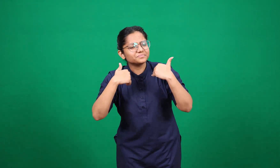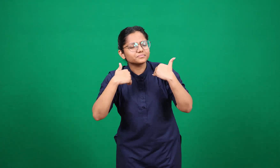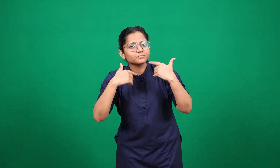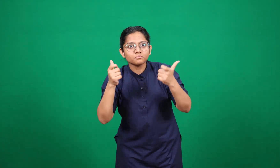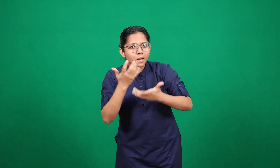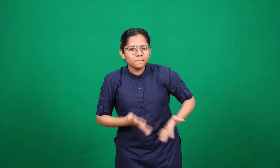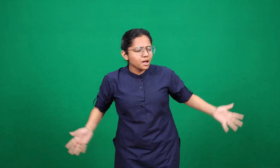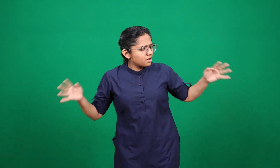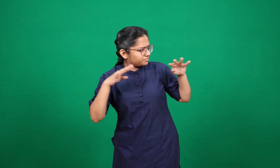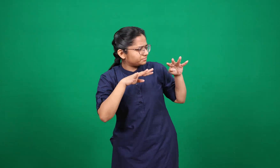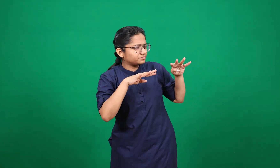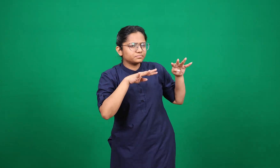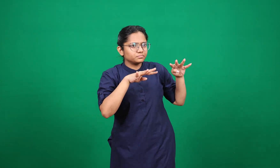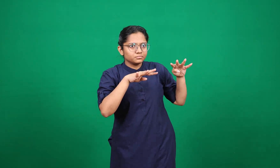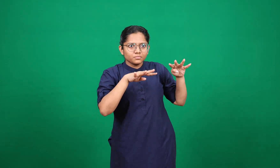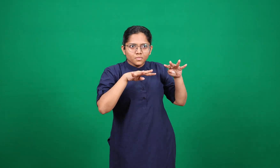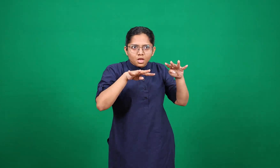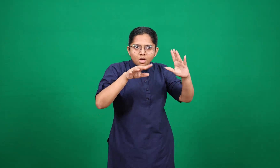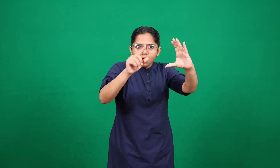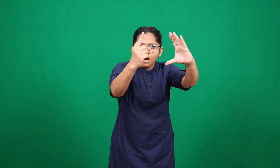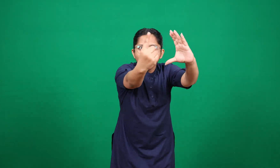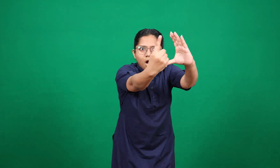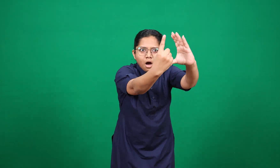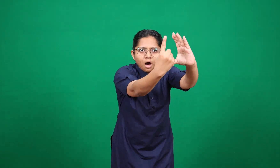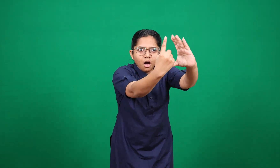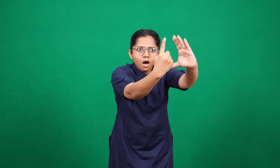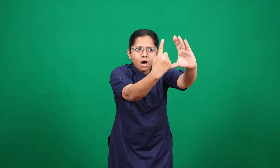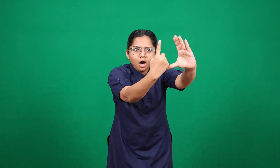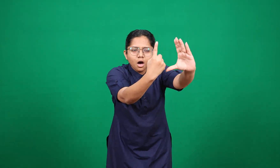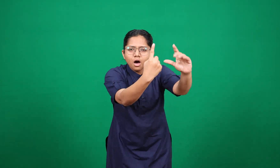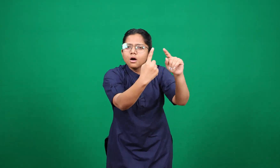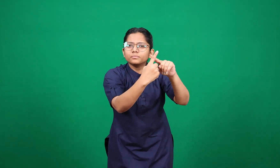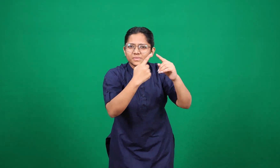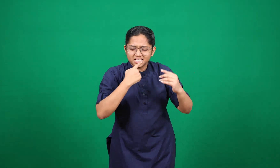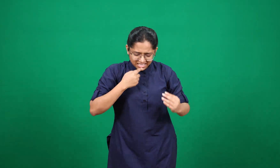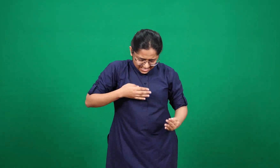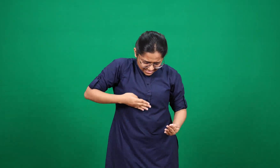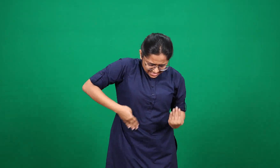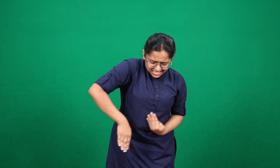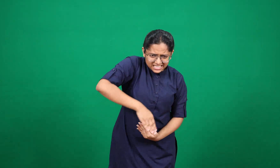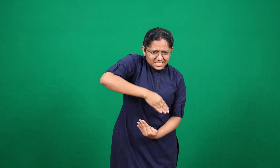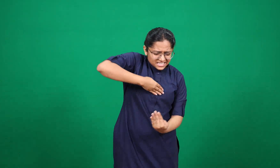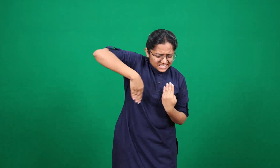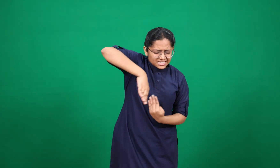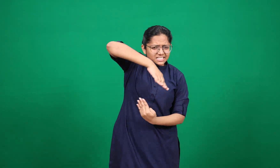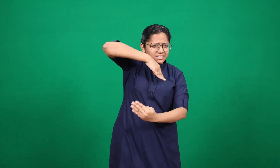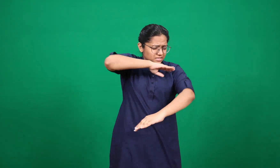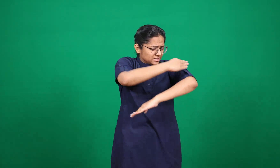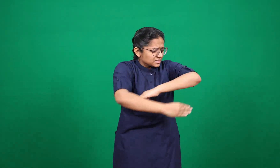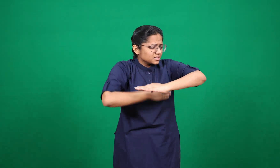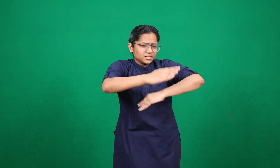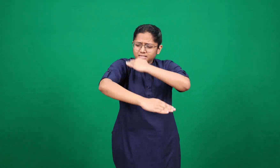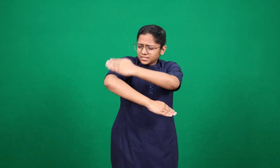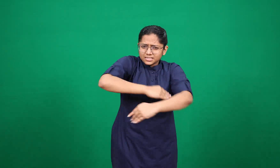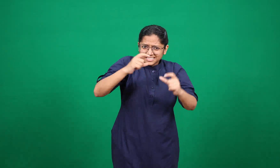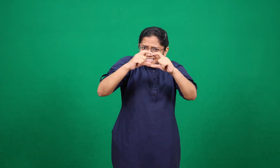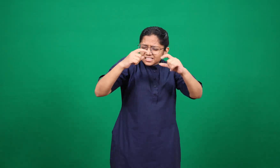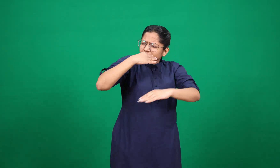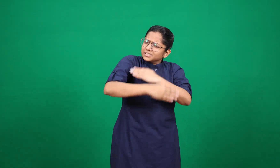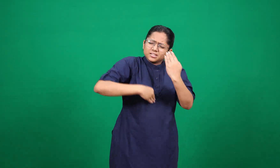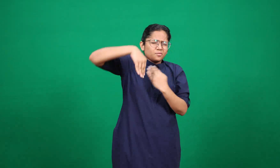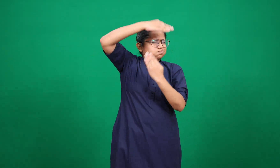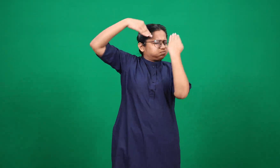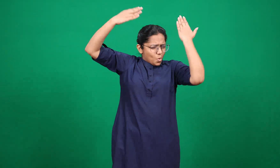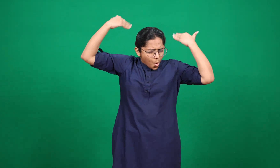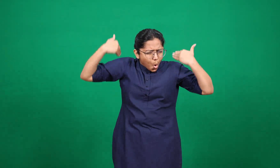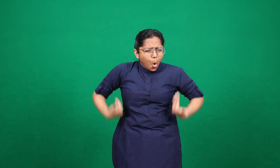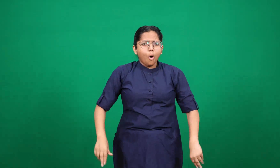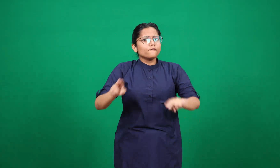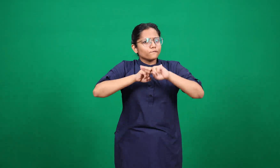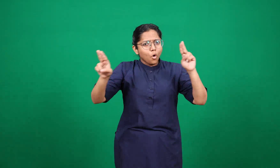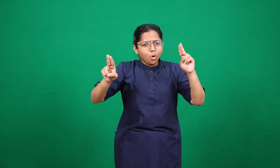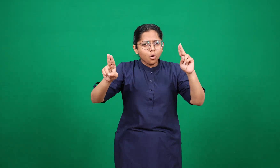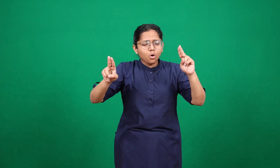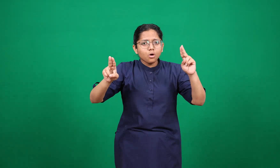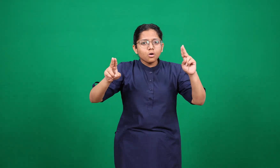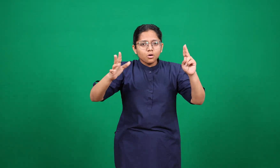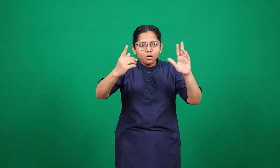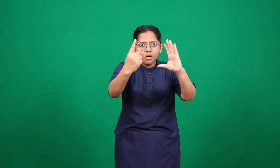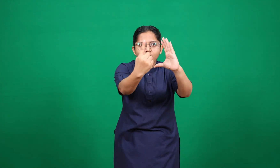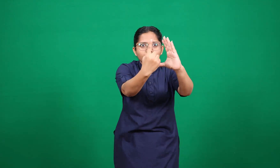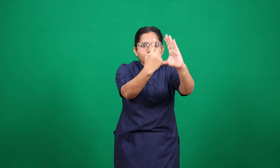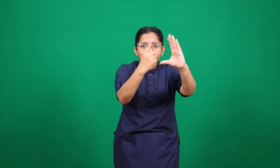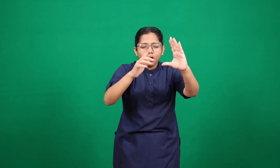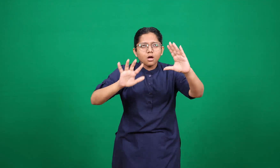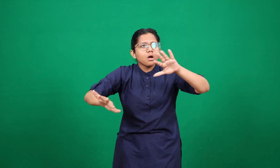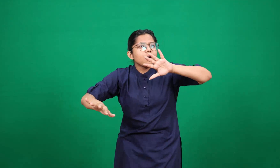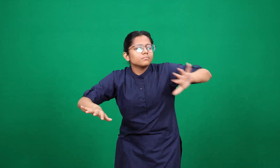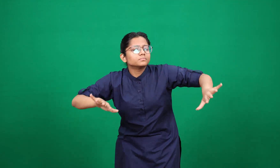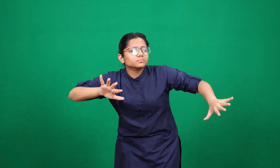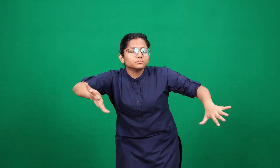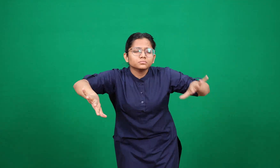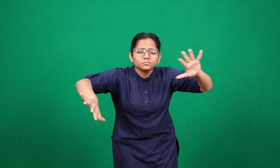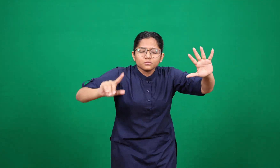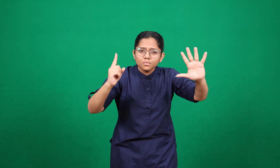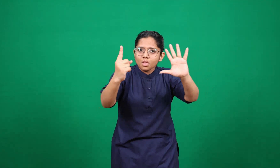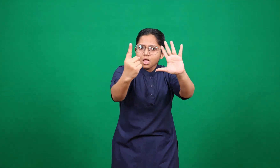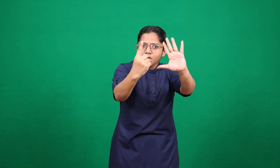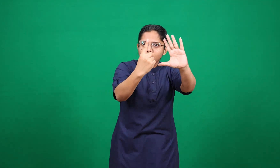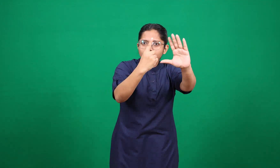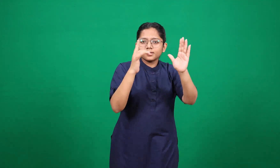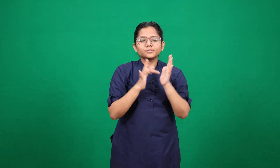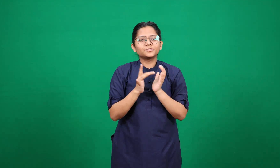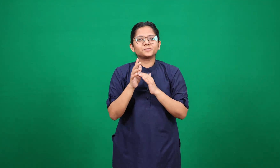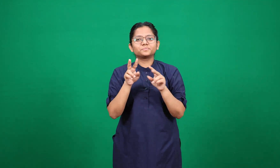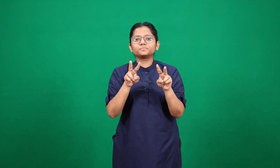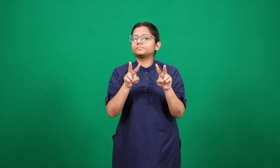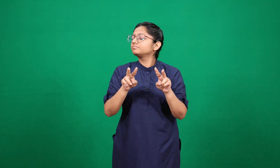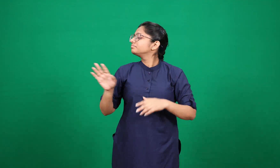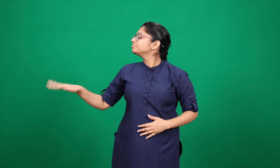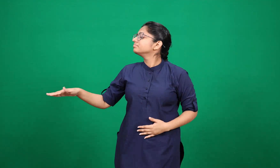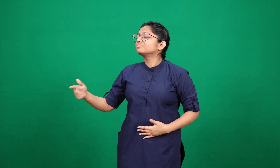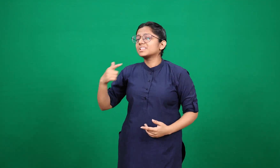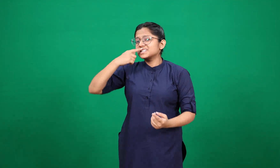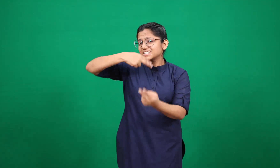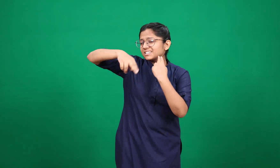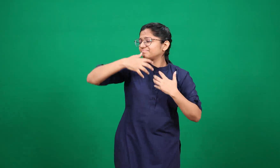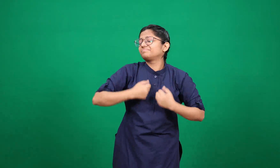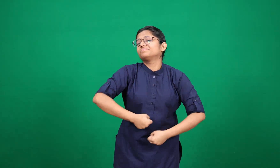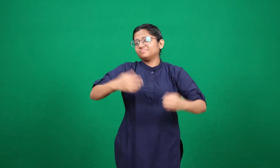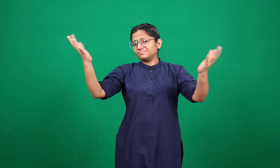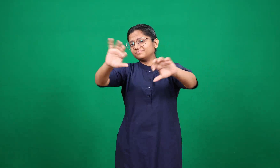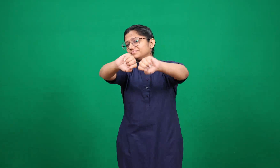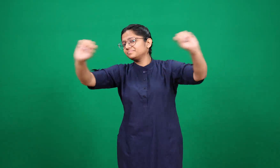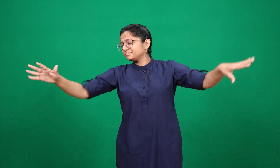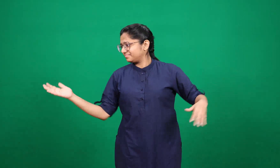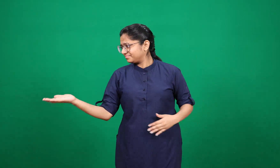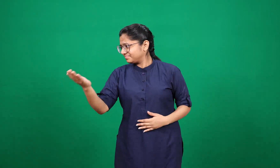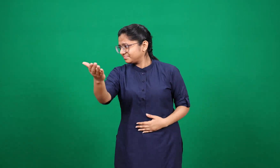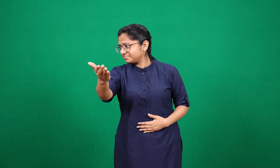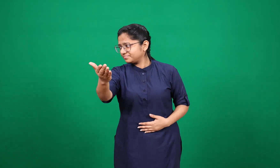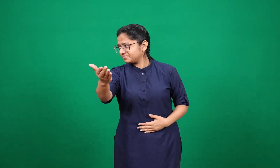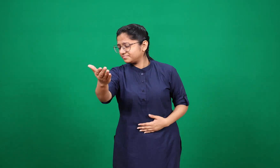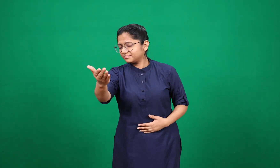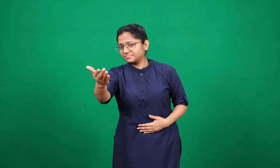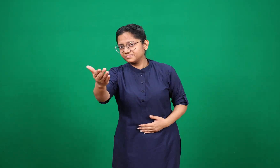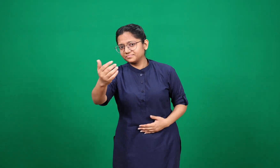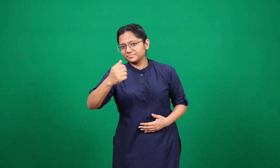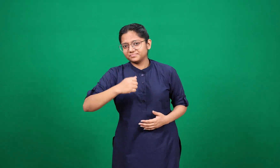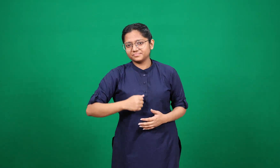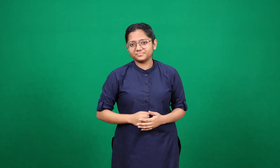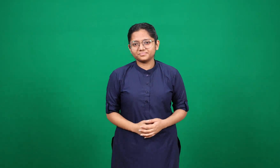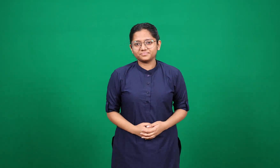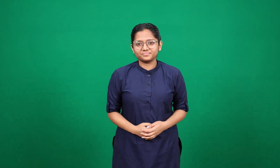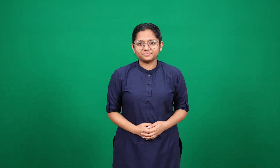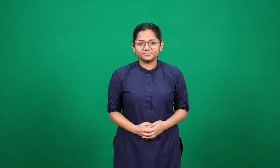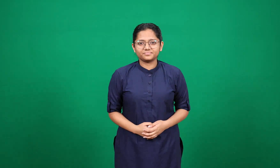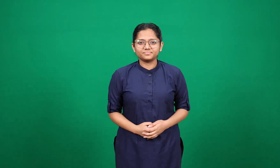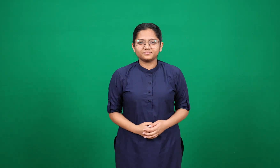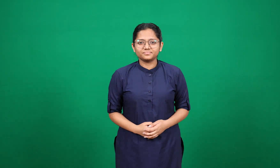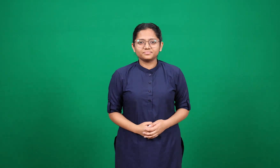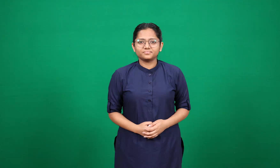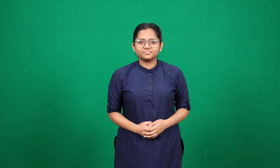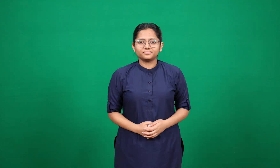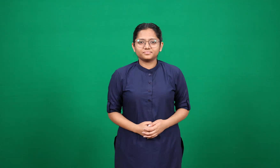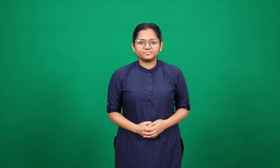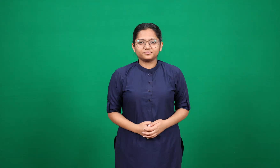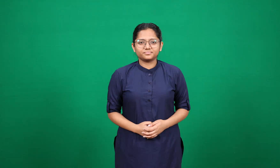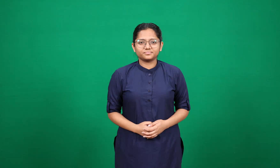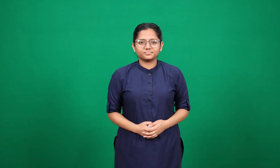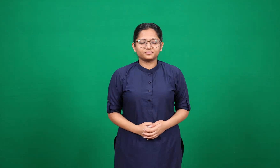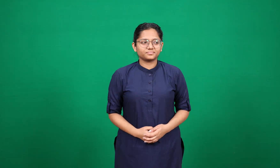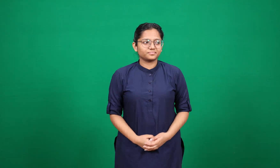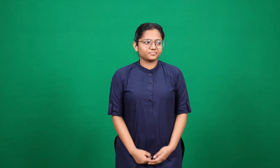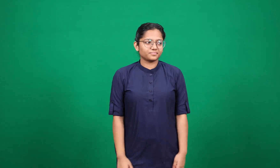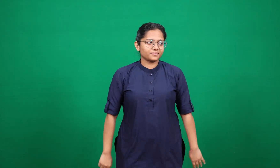The man who had been dead came out with his hands and feet bound in strips of linen, and his face wrapped in a cloth. "Unwrap him and let him go," Jesus told them.